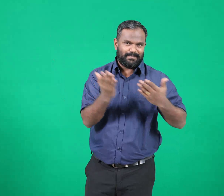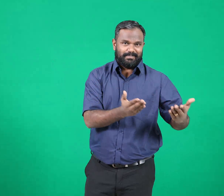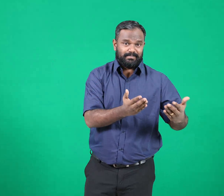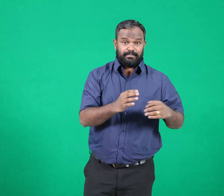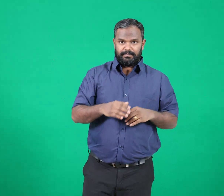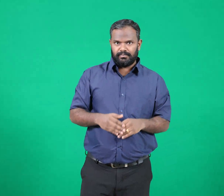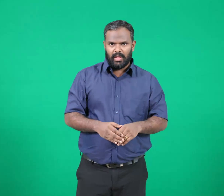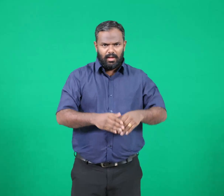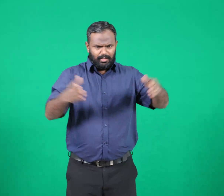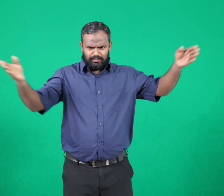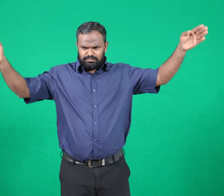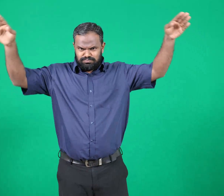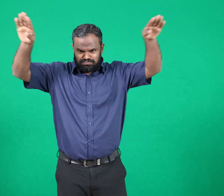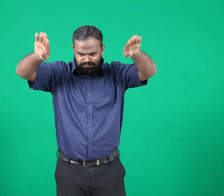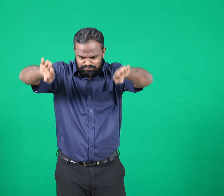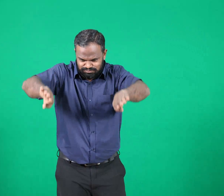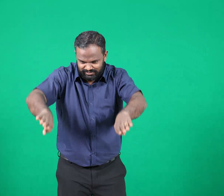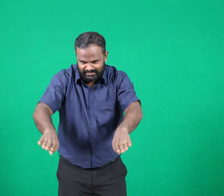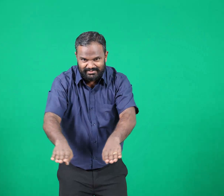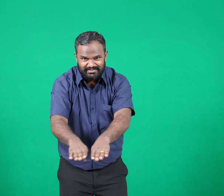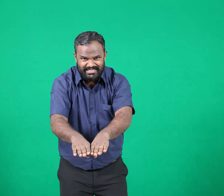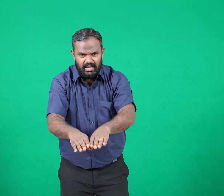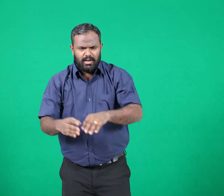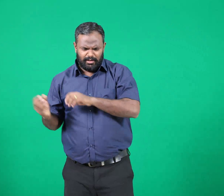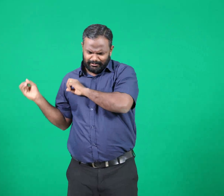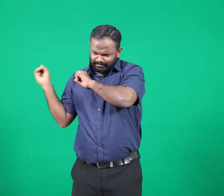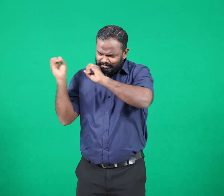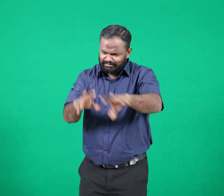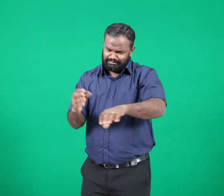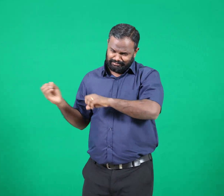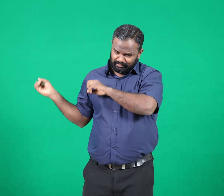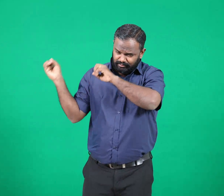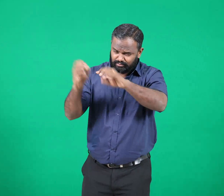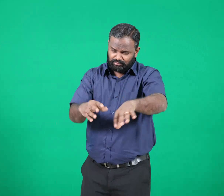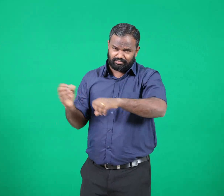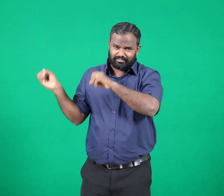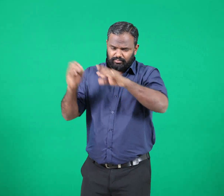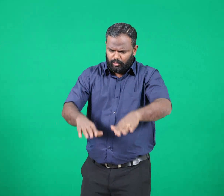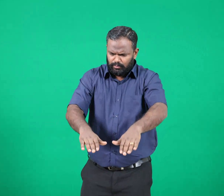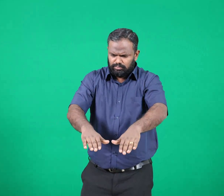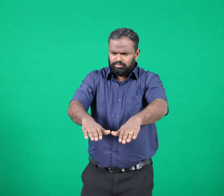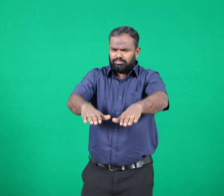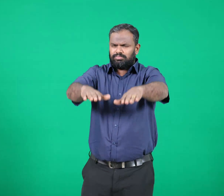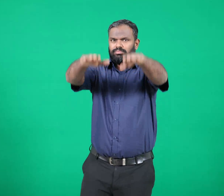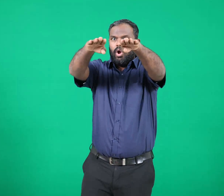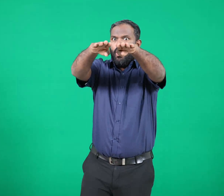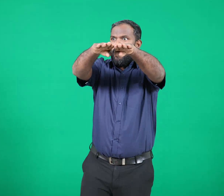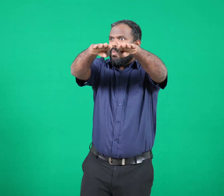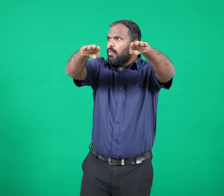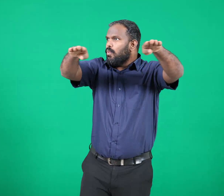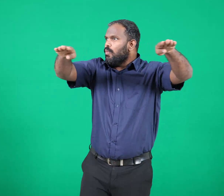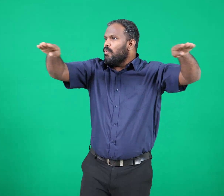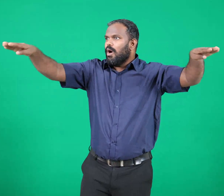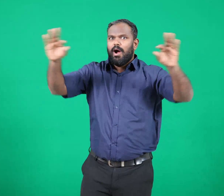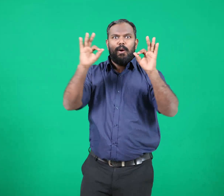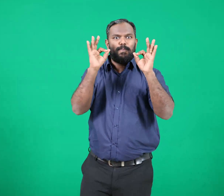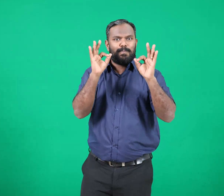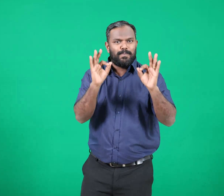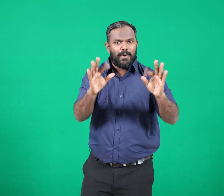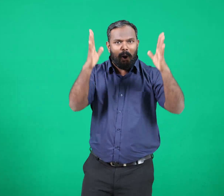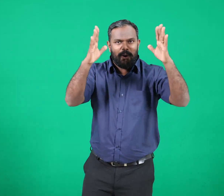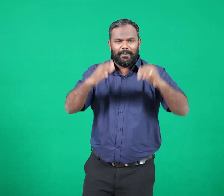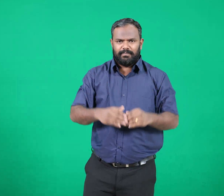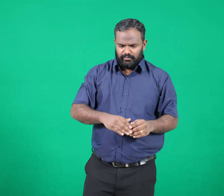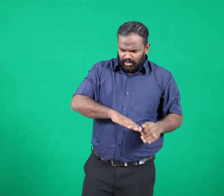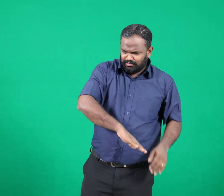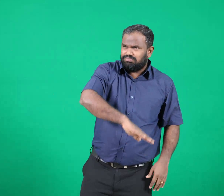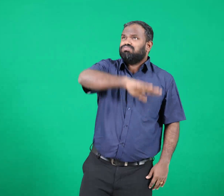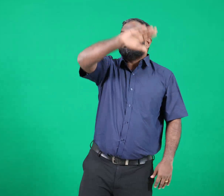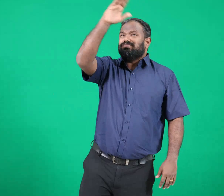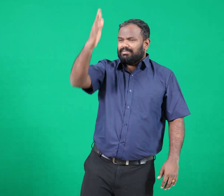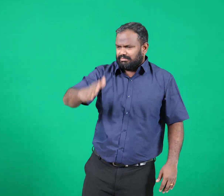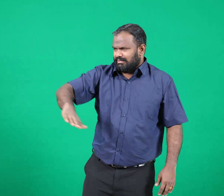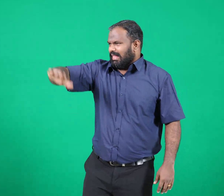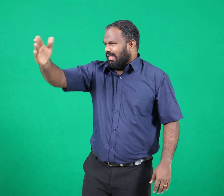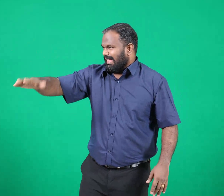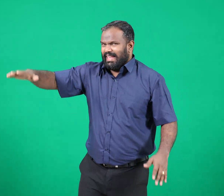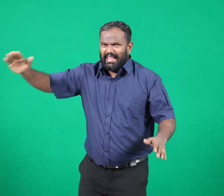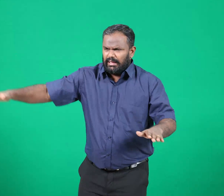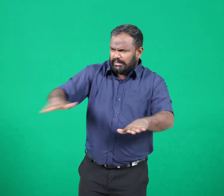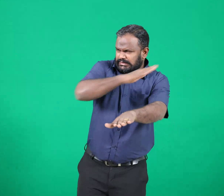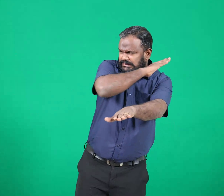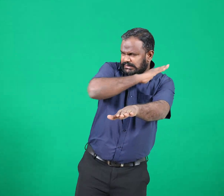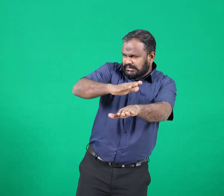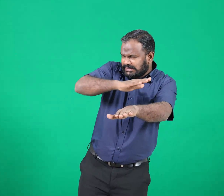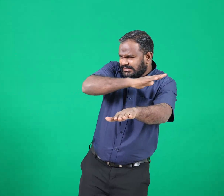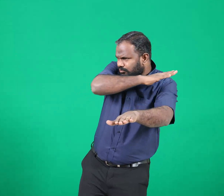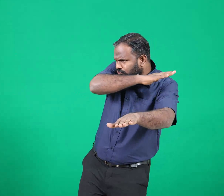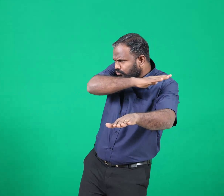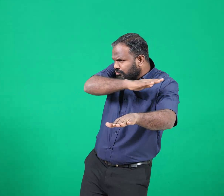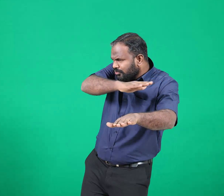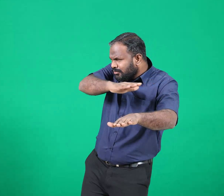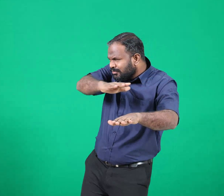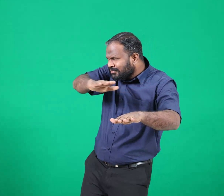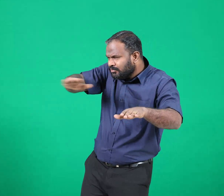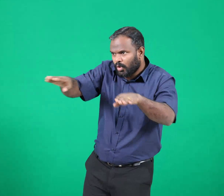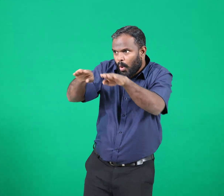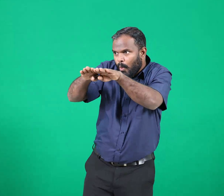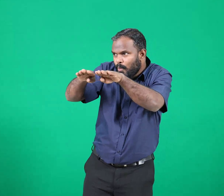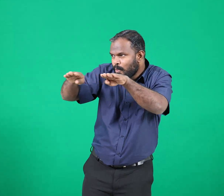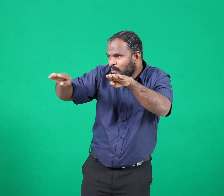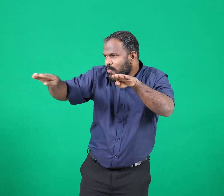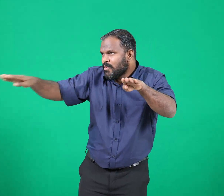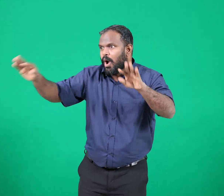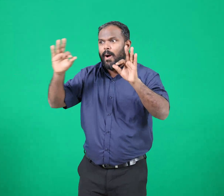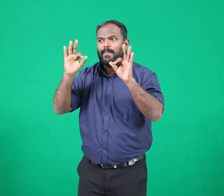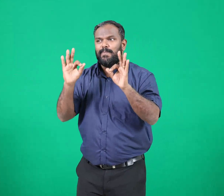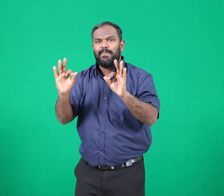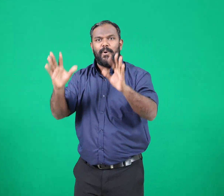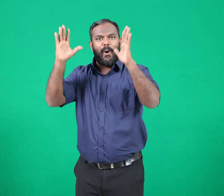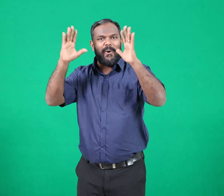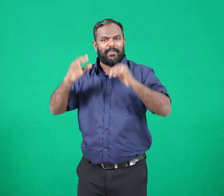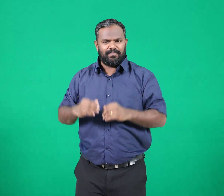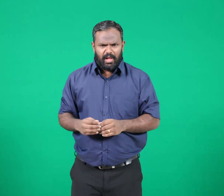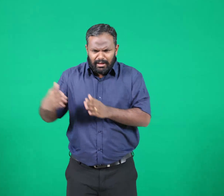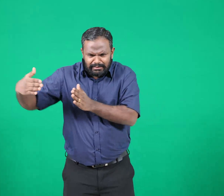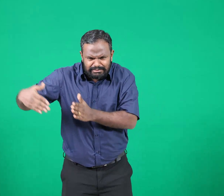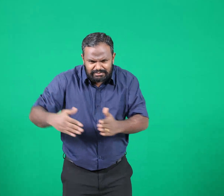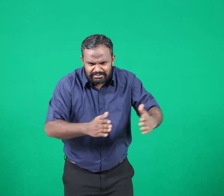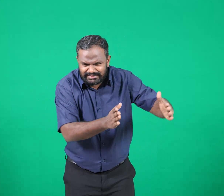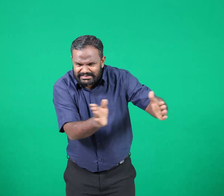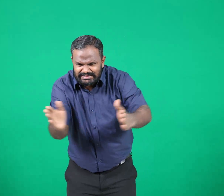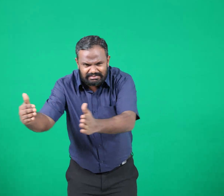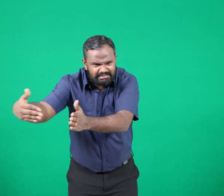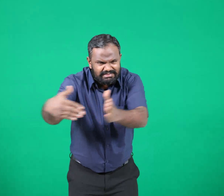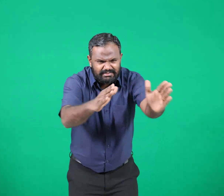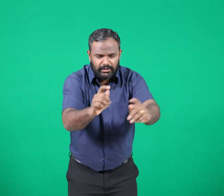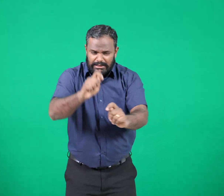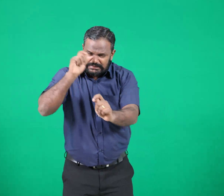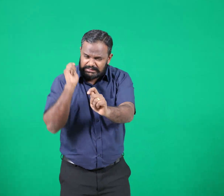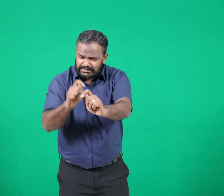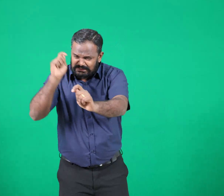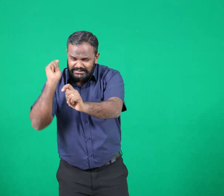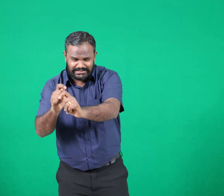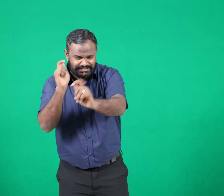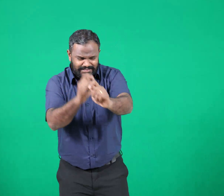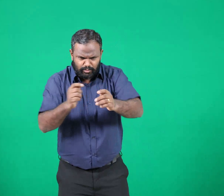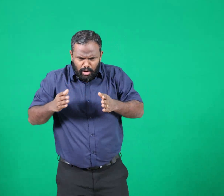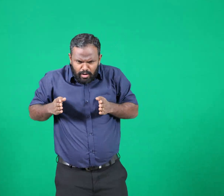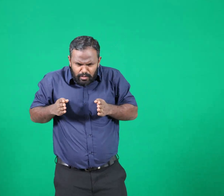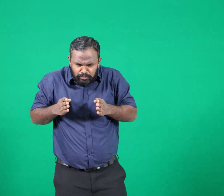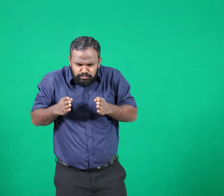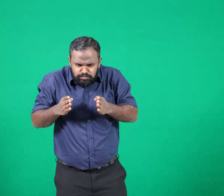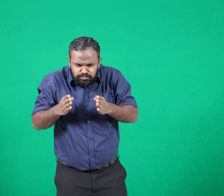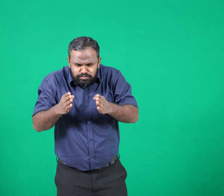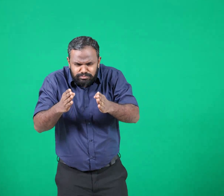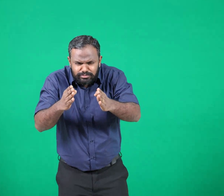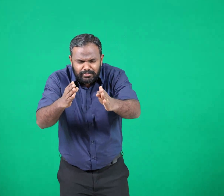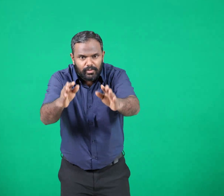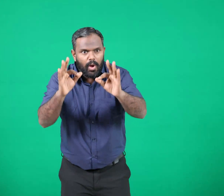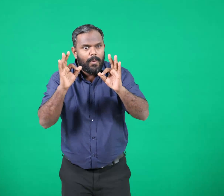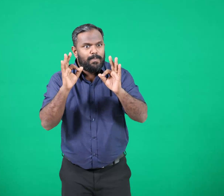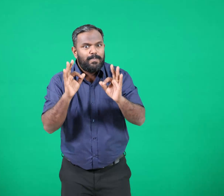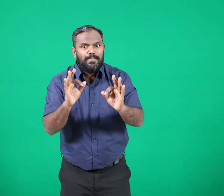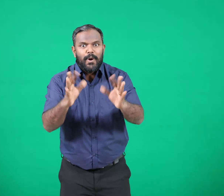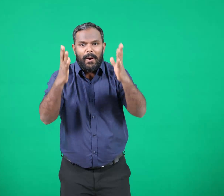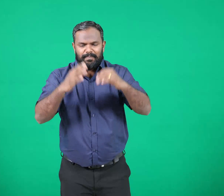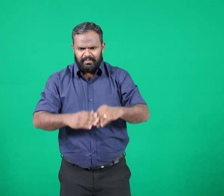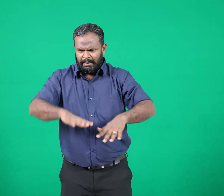Every valley shall be filled in, and every mountain and hill made low.